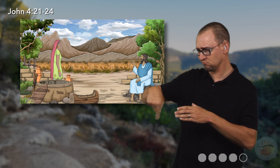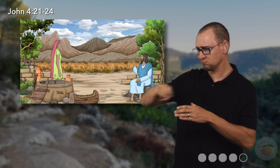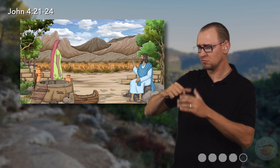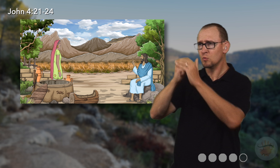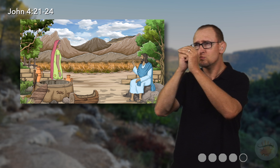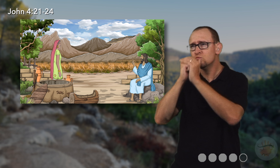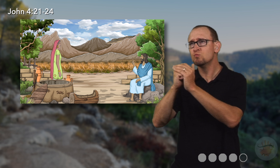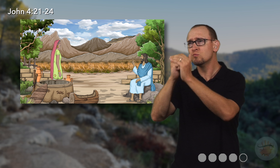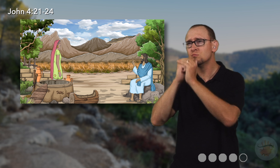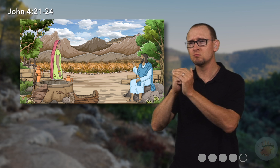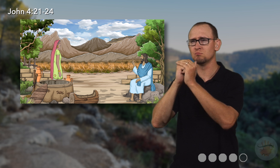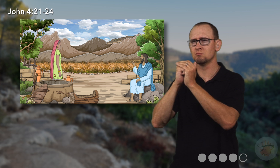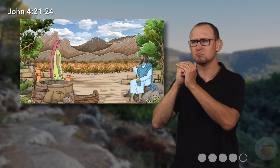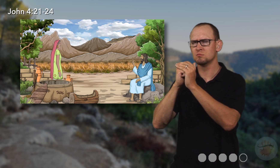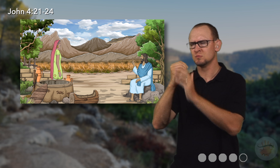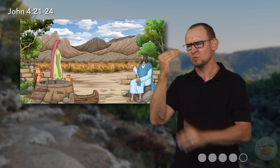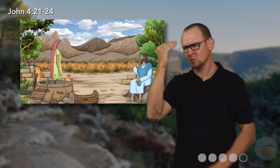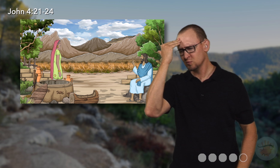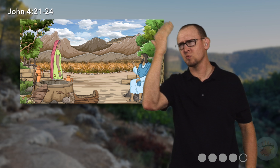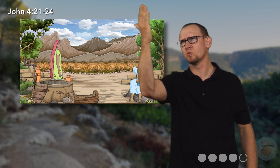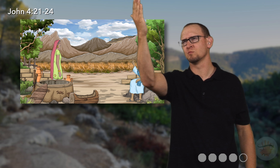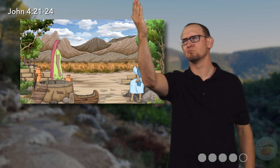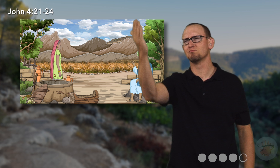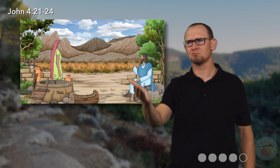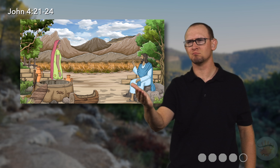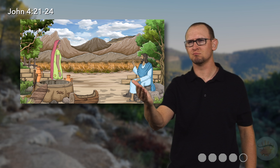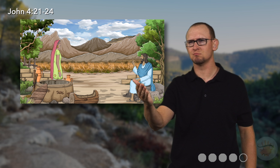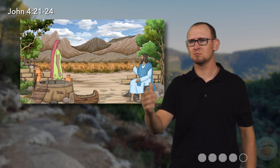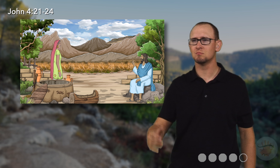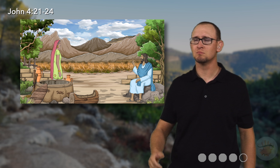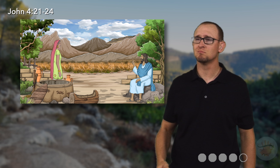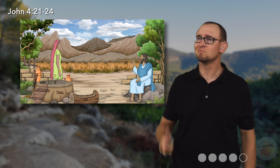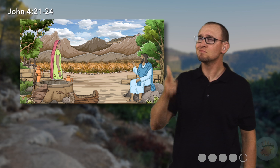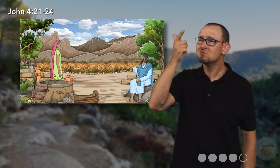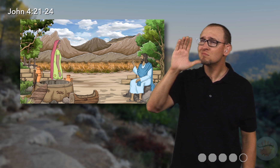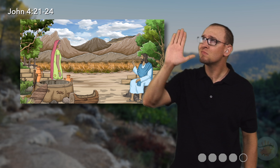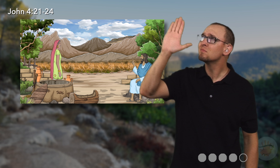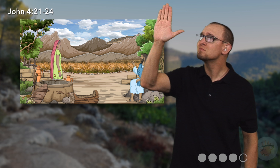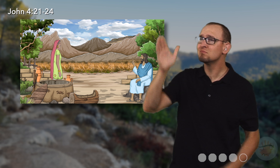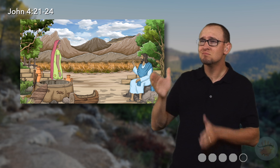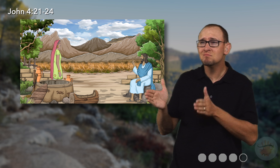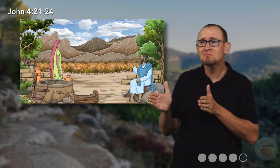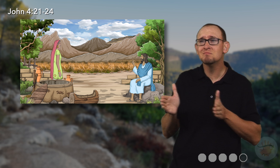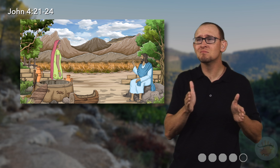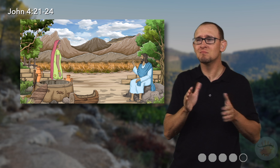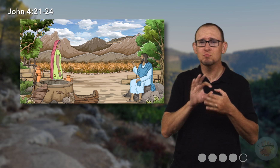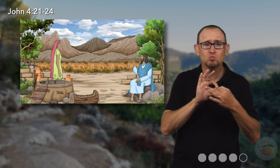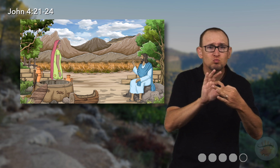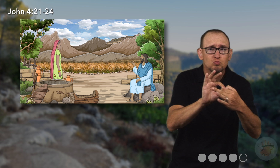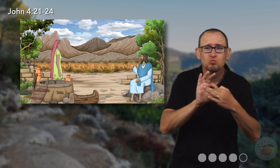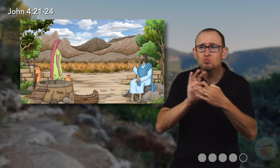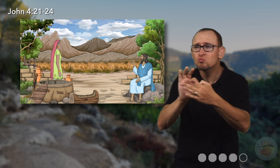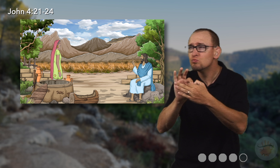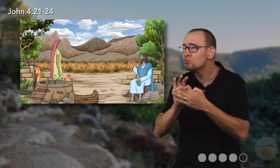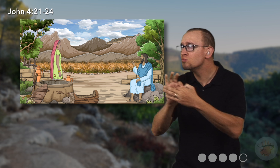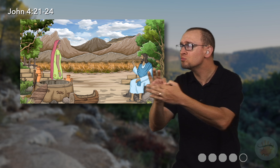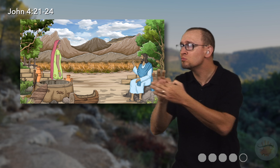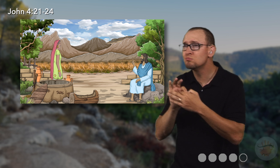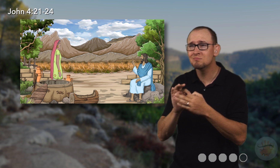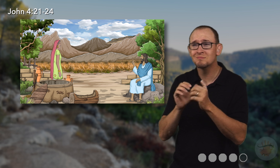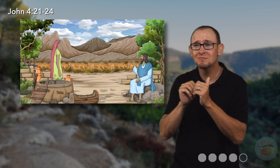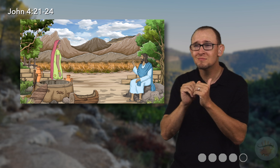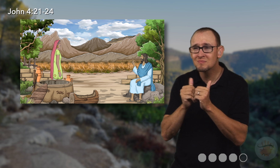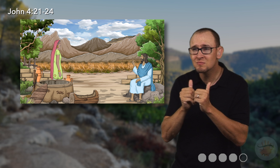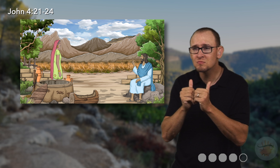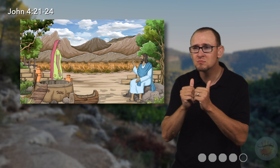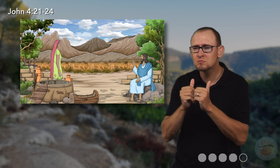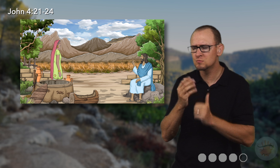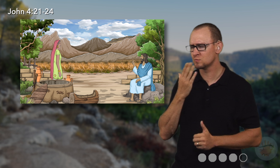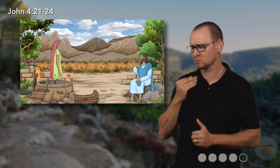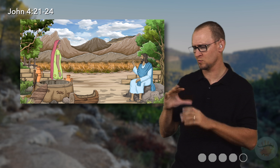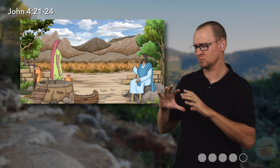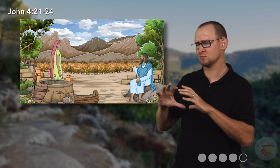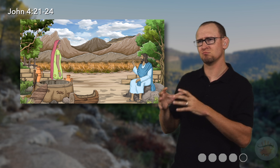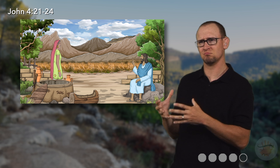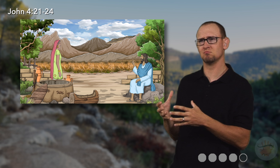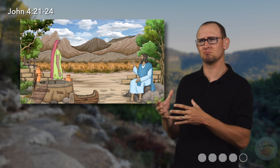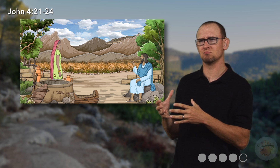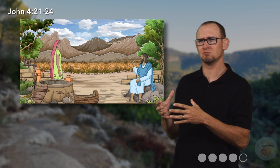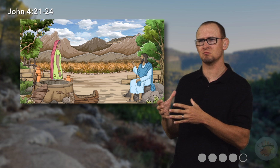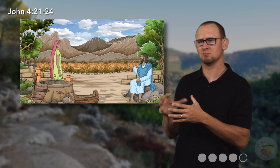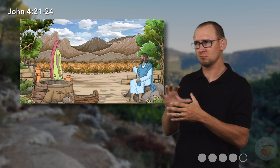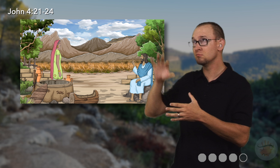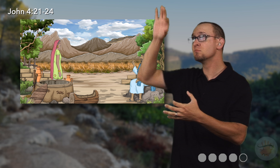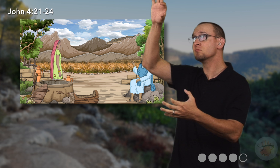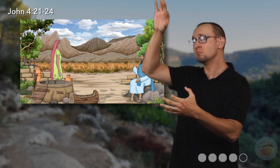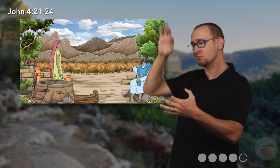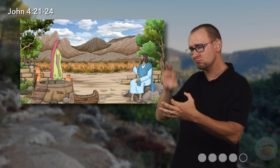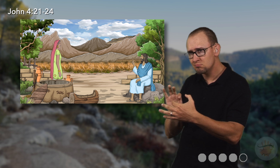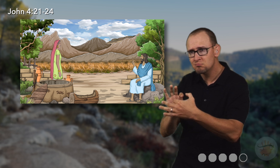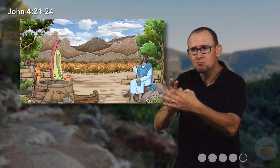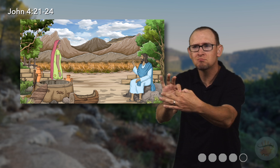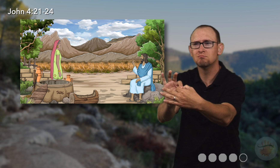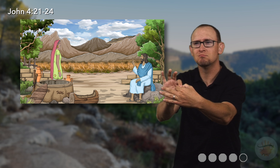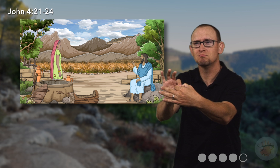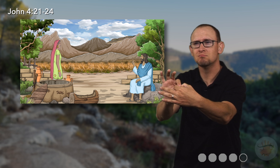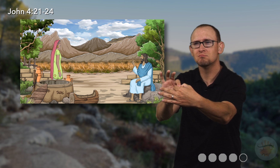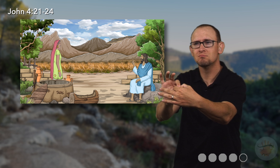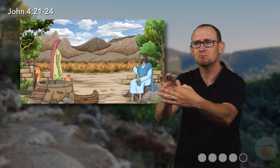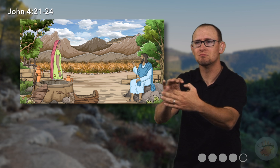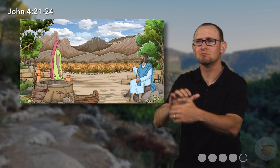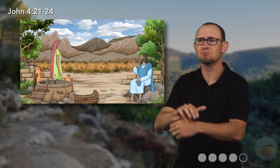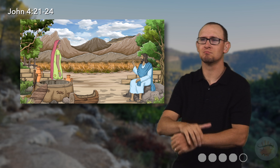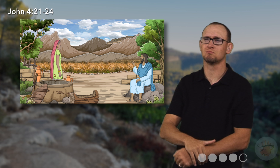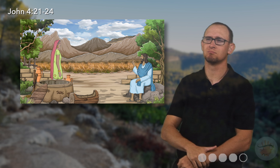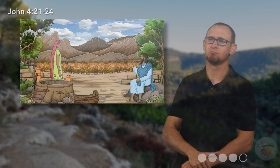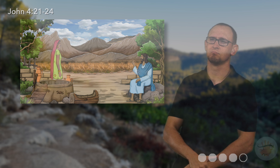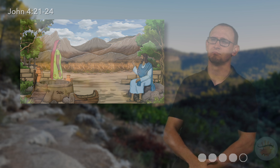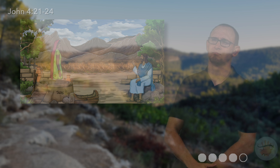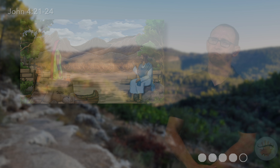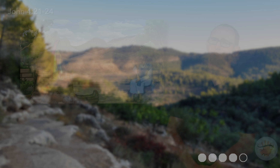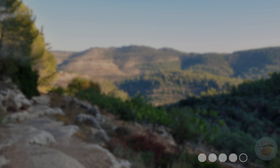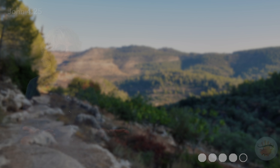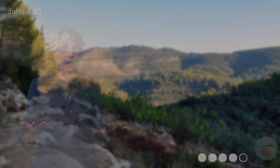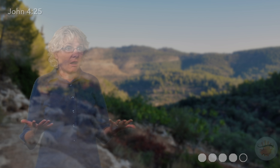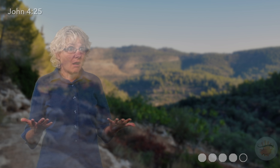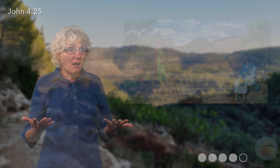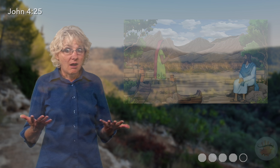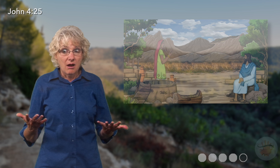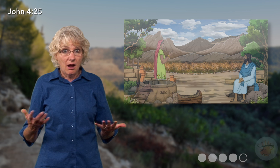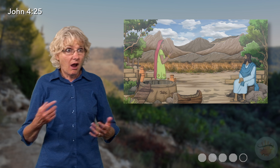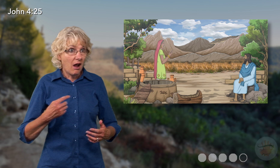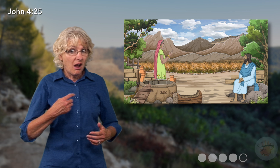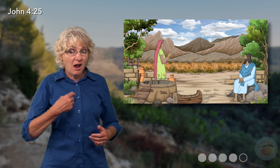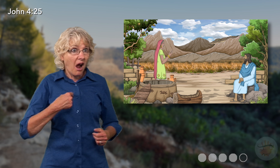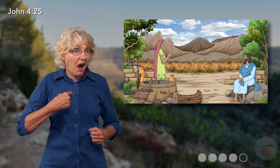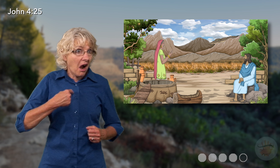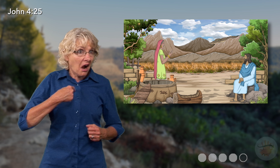God is Spirit, and His worshipers must worship Him in spirit and in truth.”